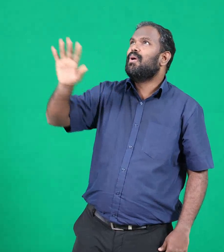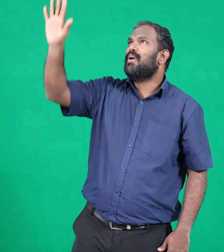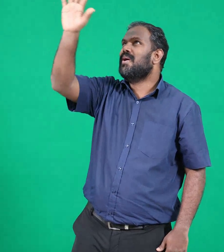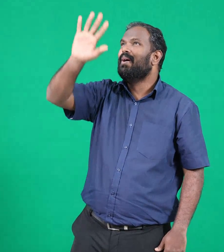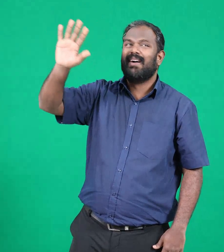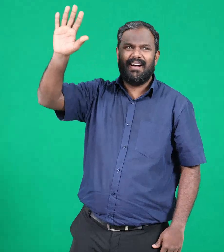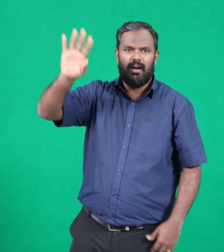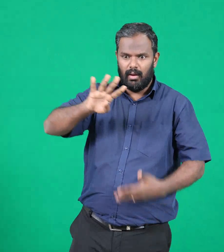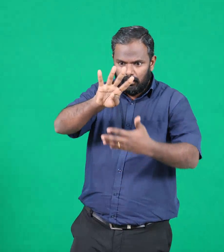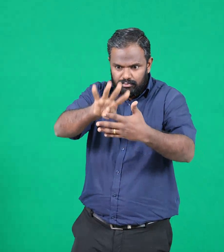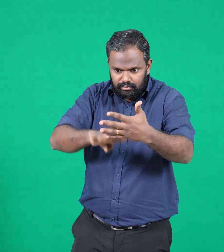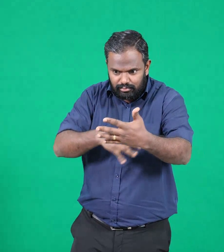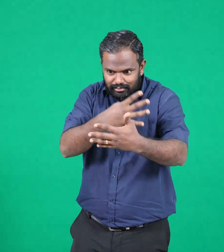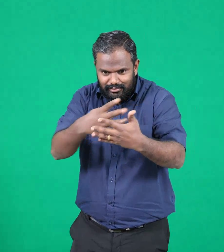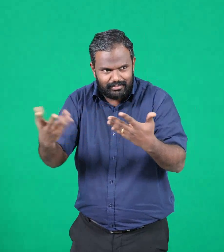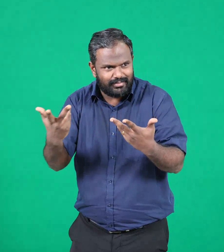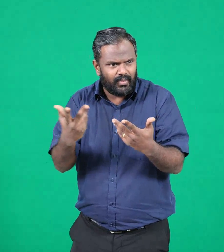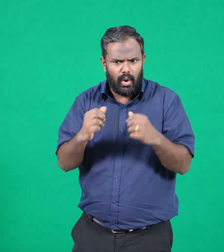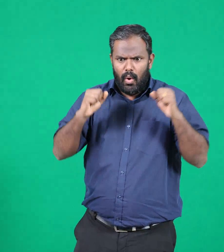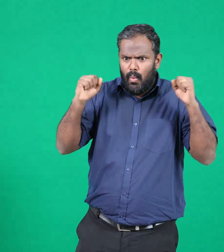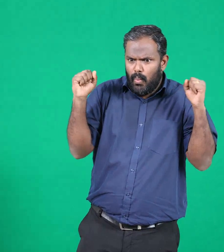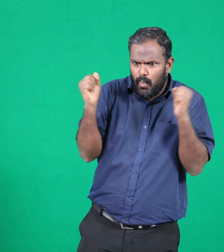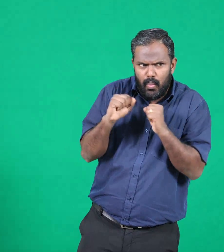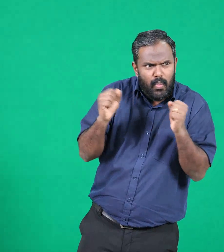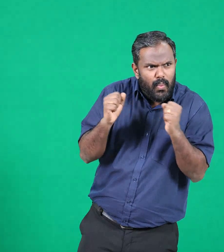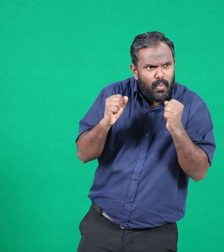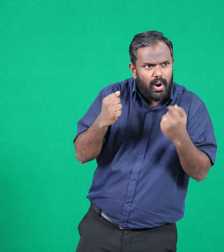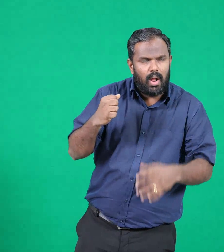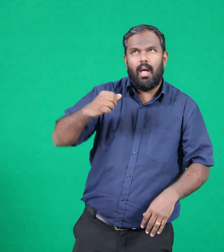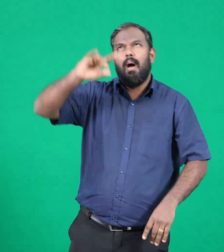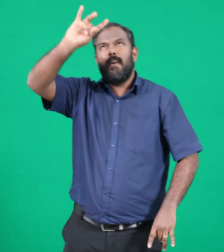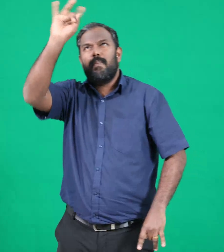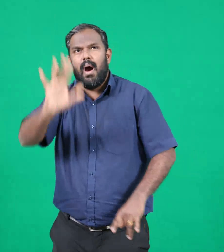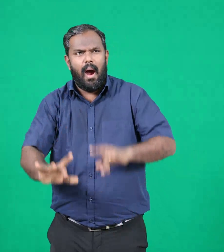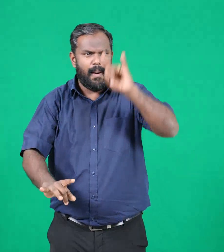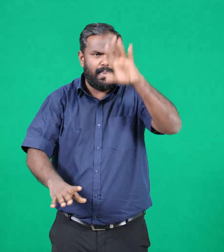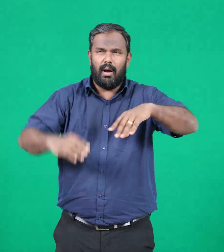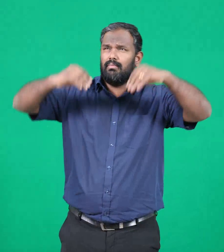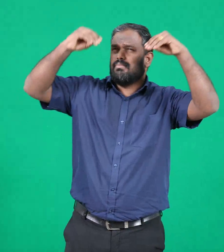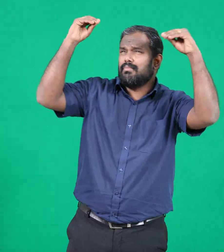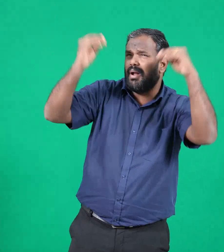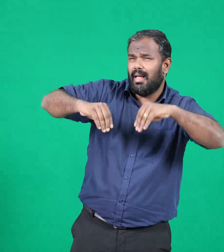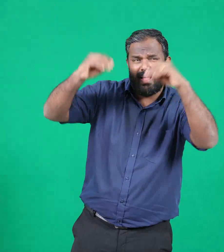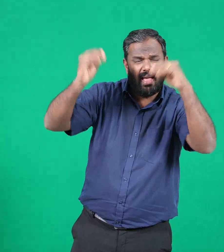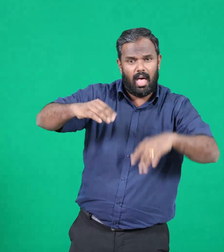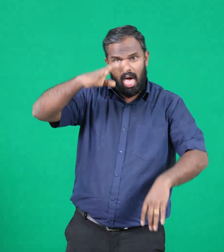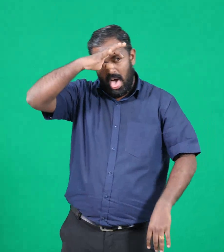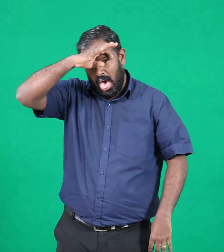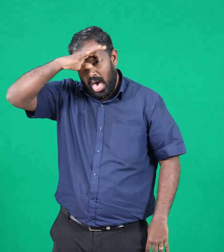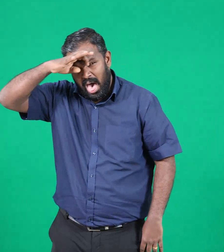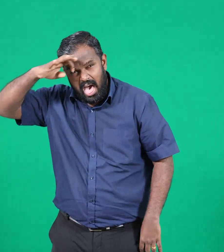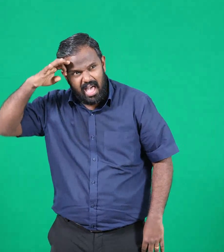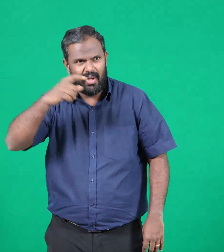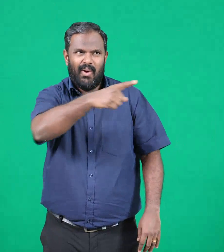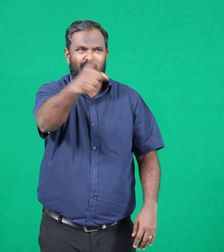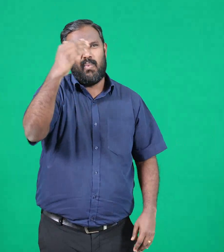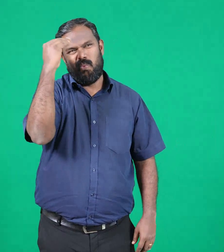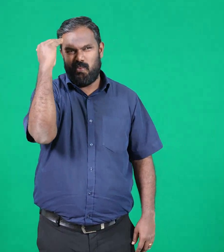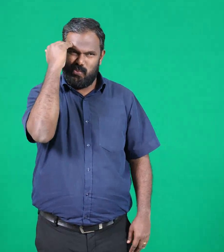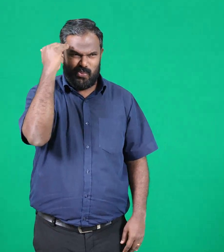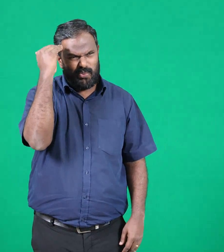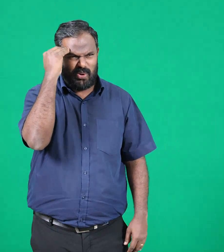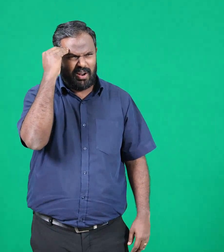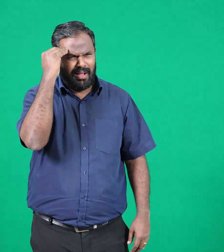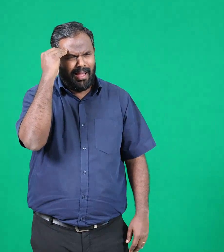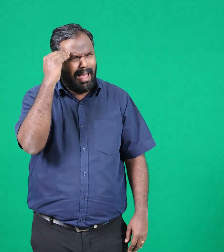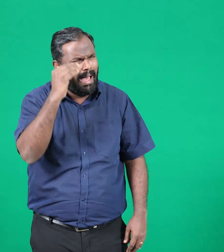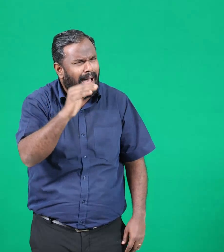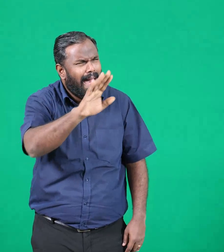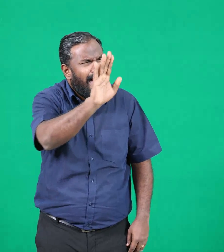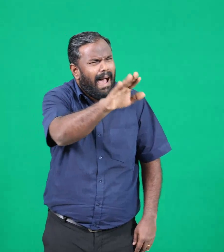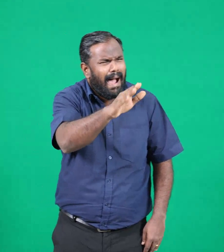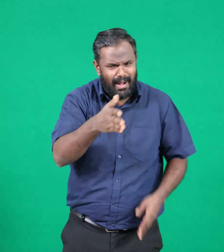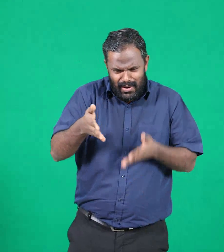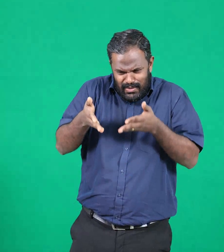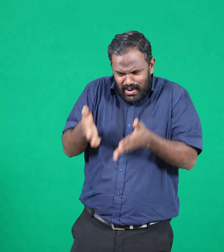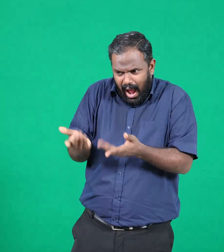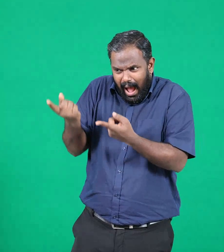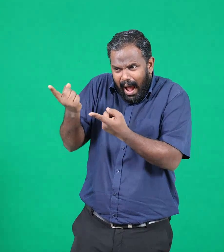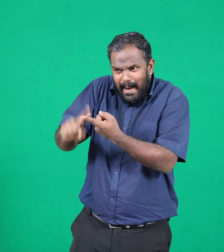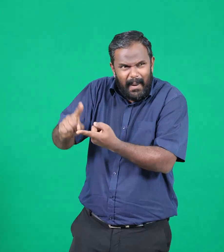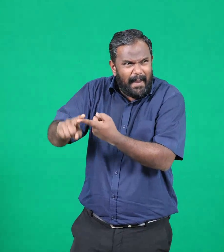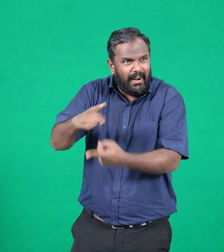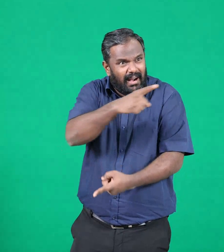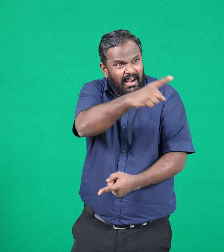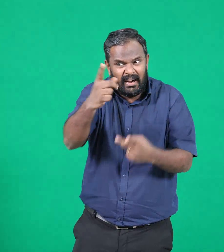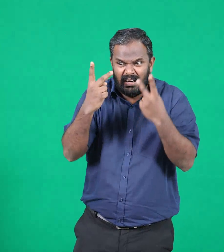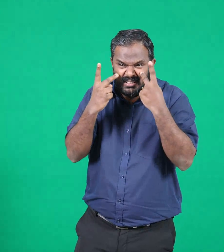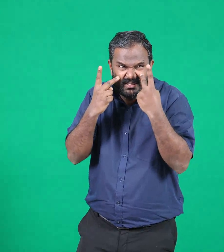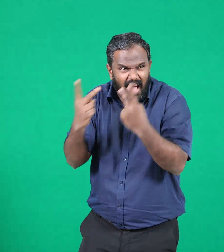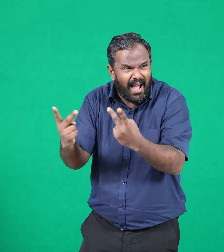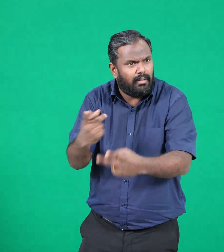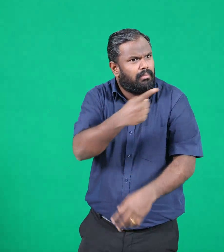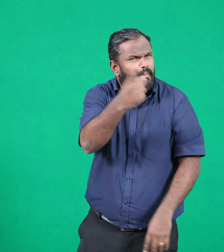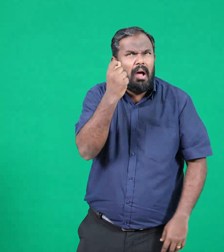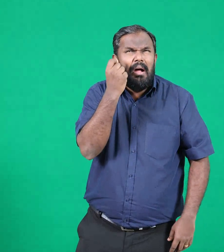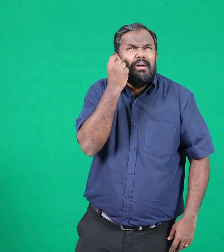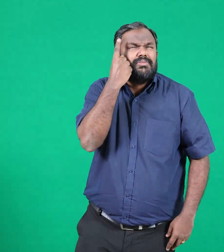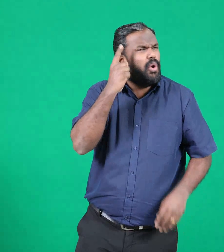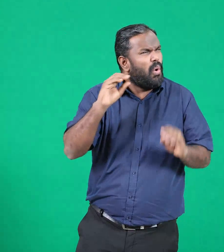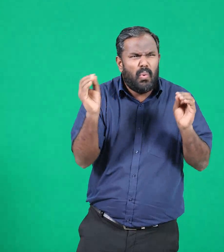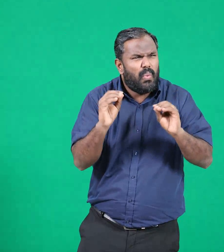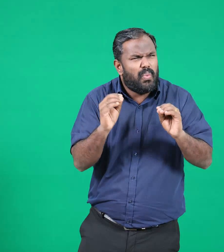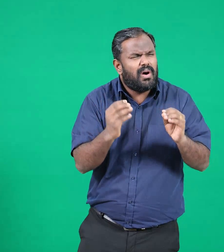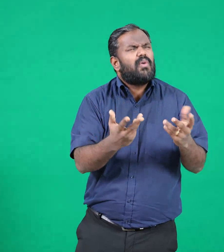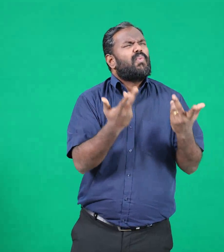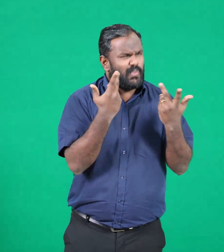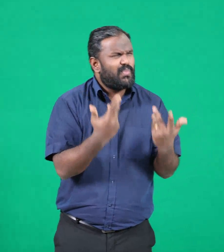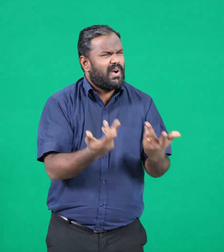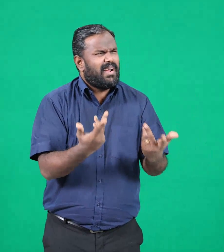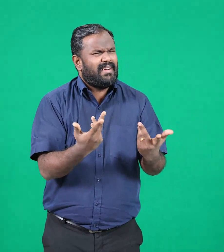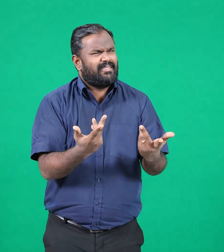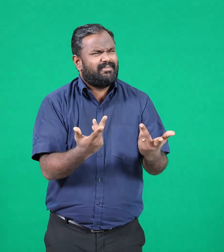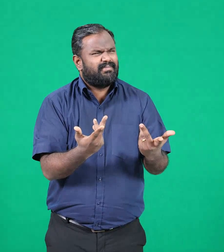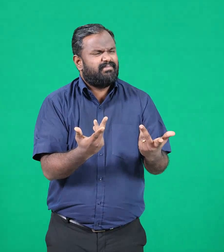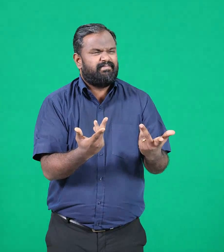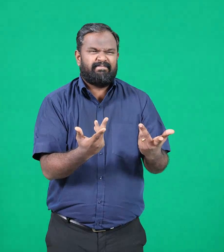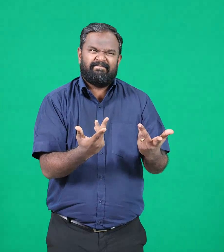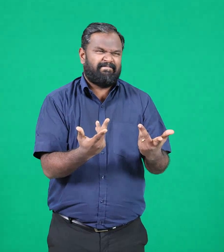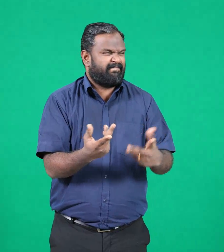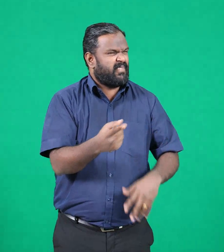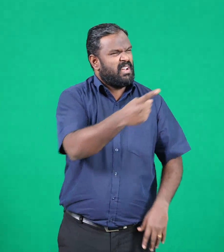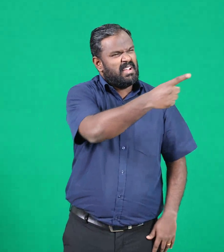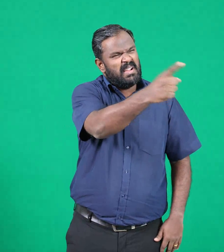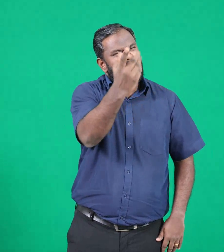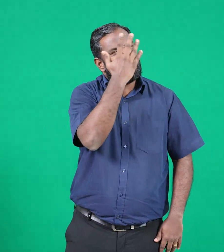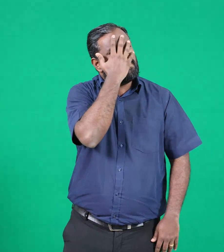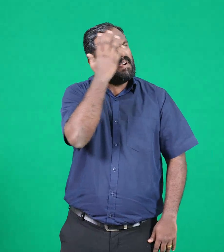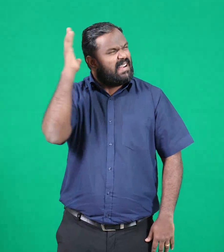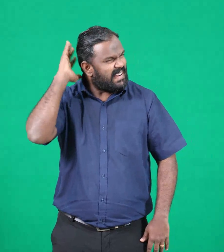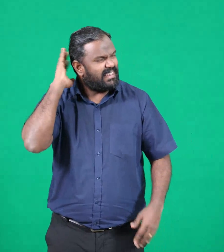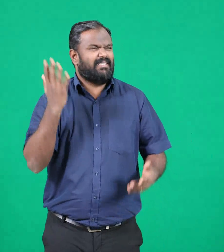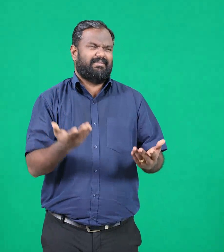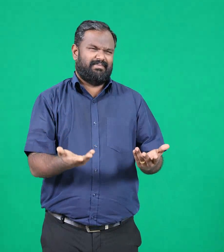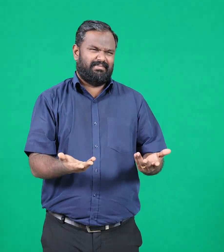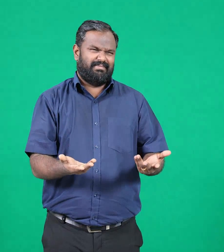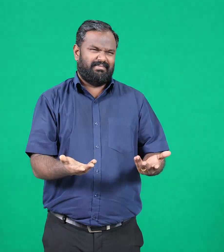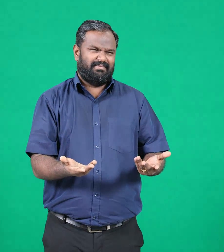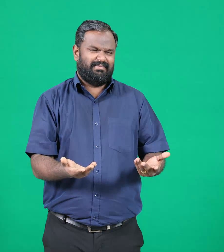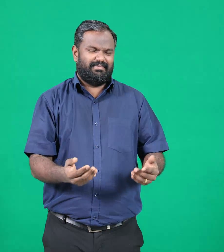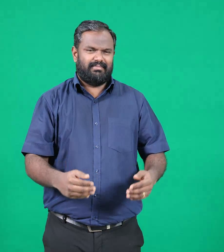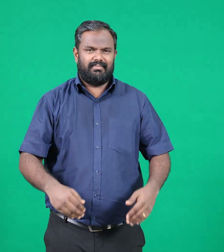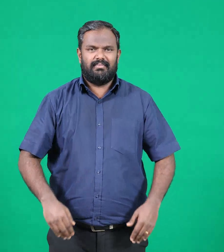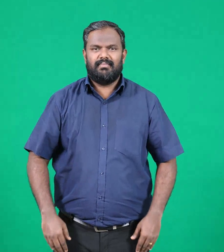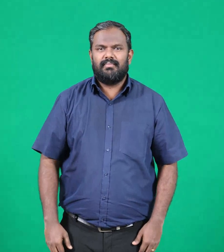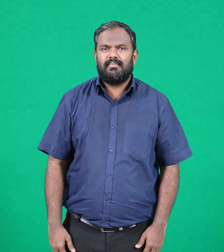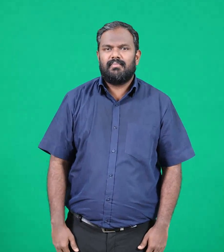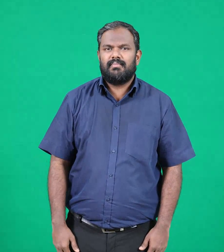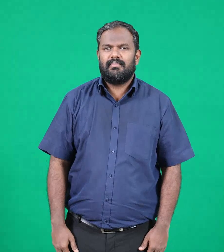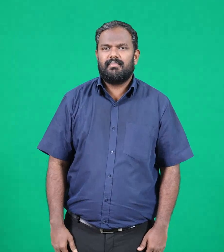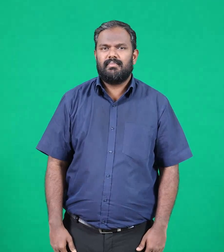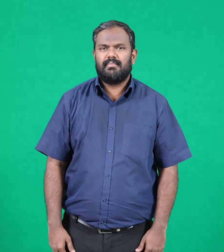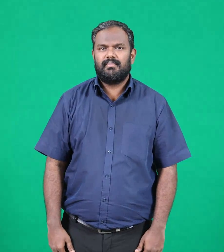You know how to interpret the appearance of the earth and sky. Why don' t you know how to interpret the present time?